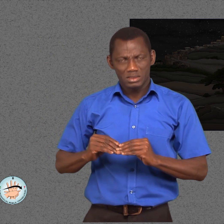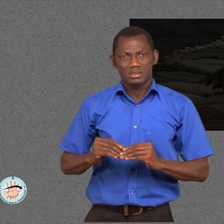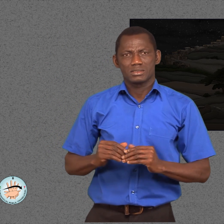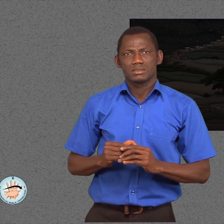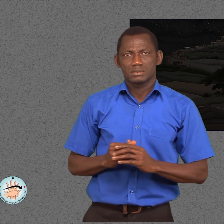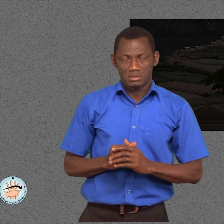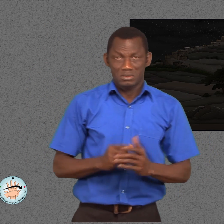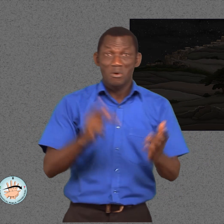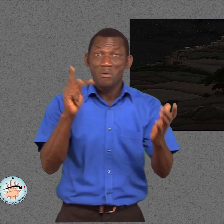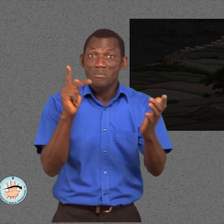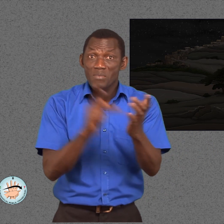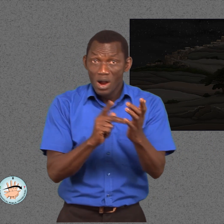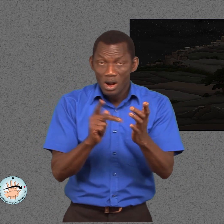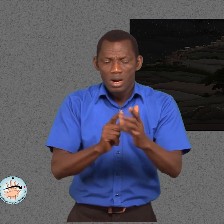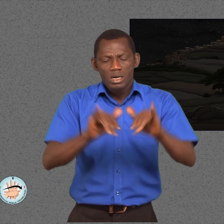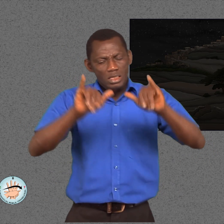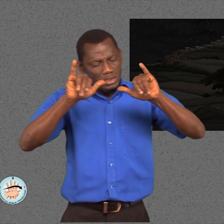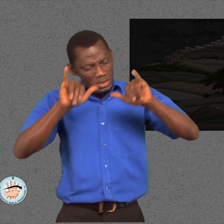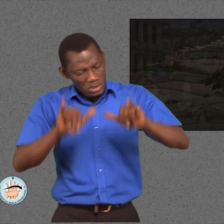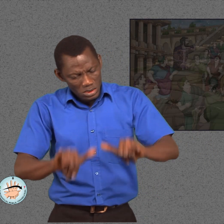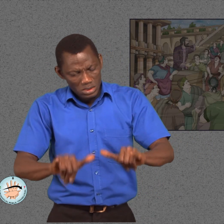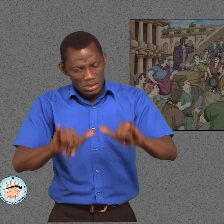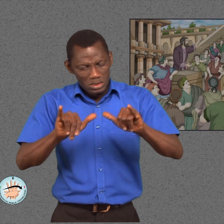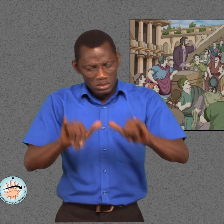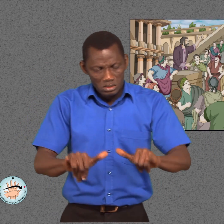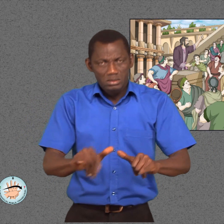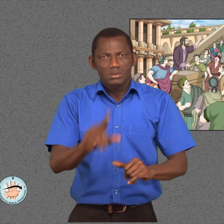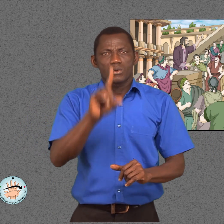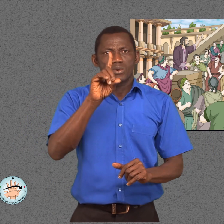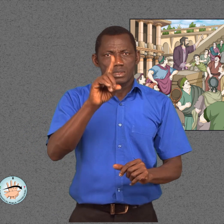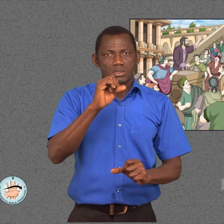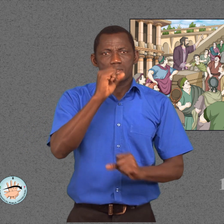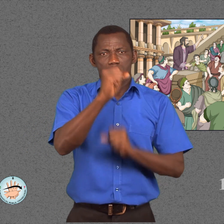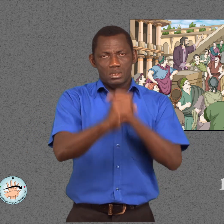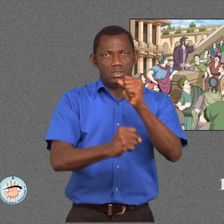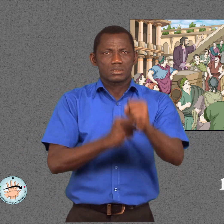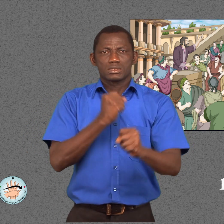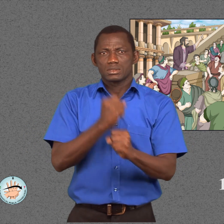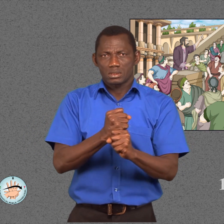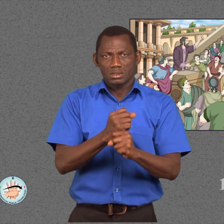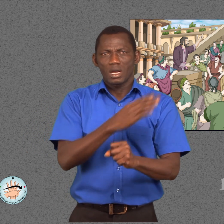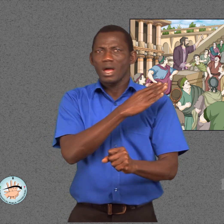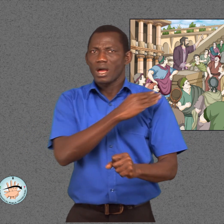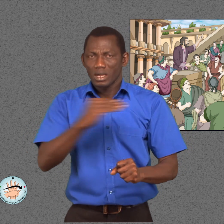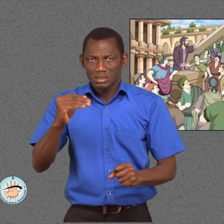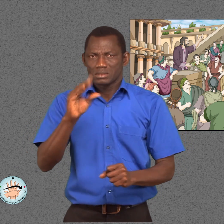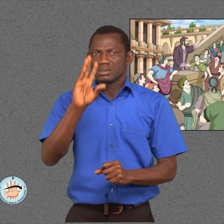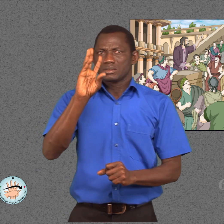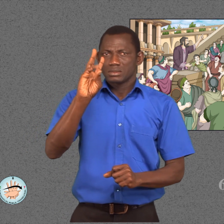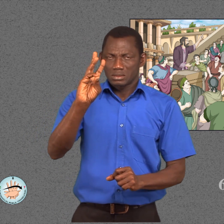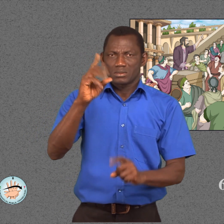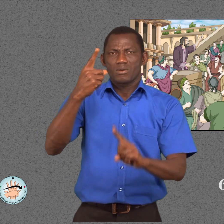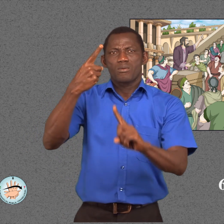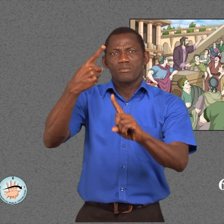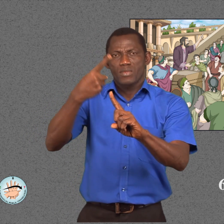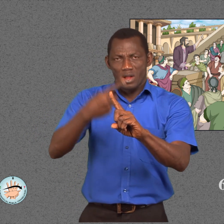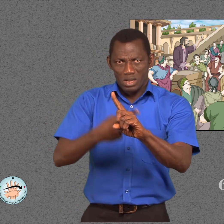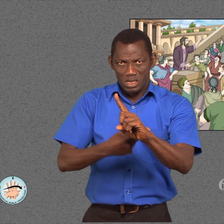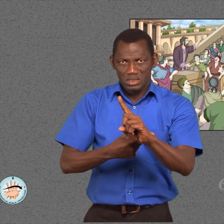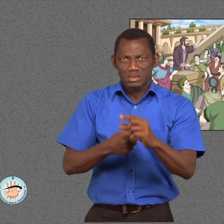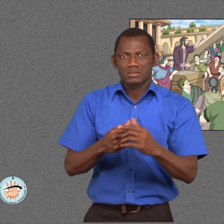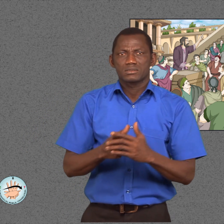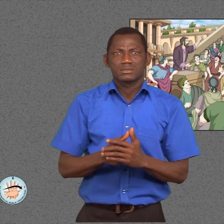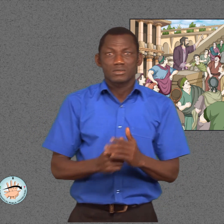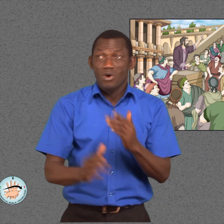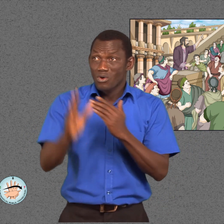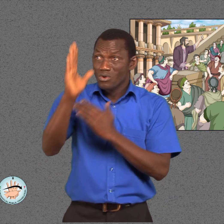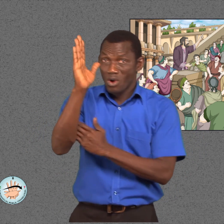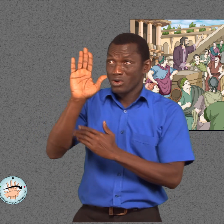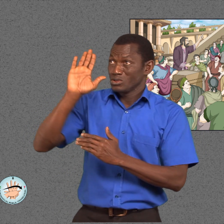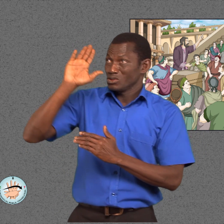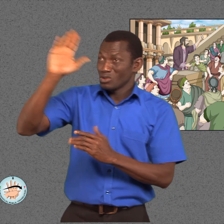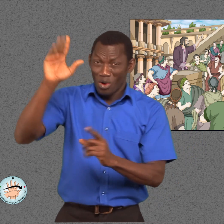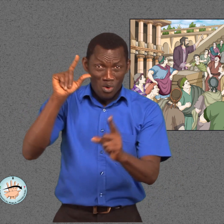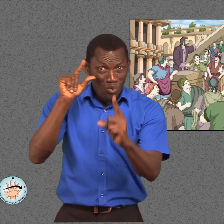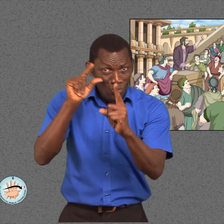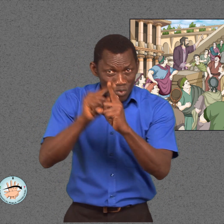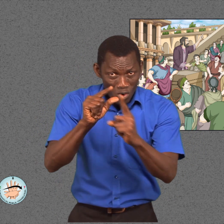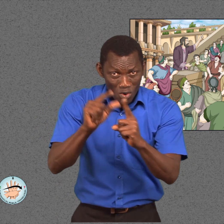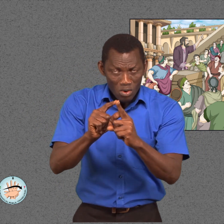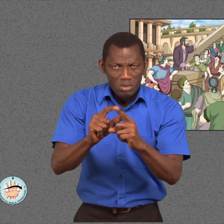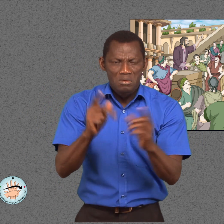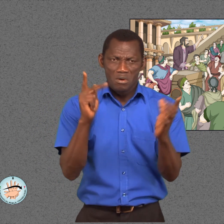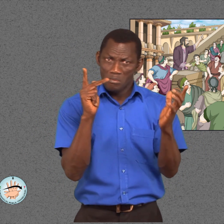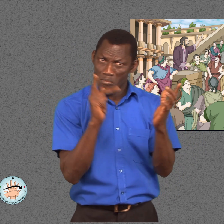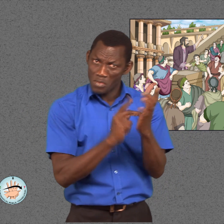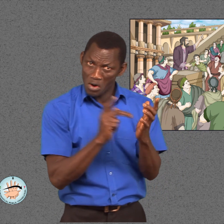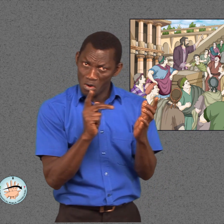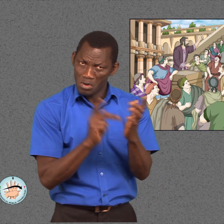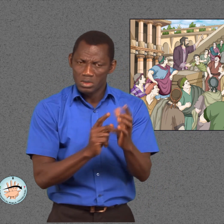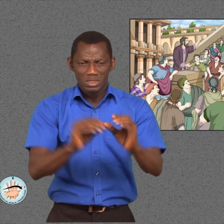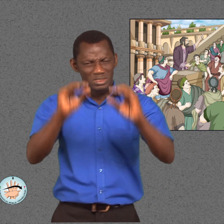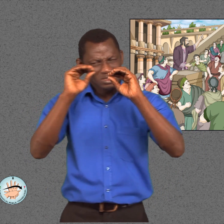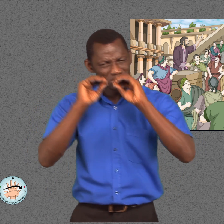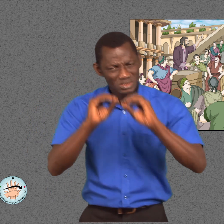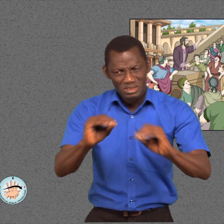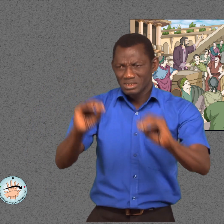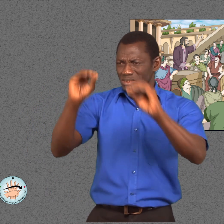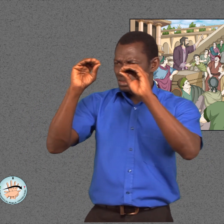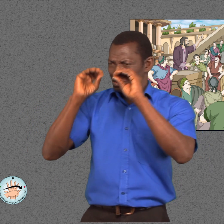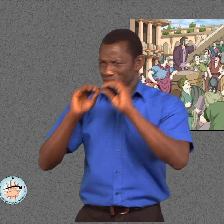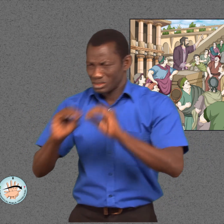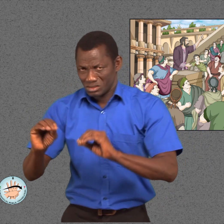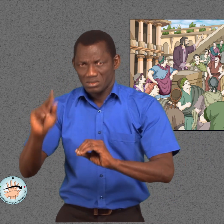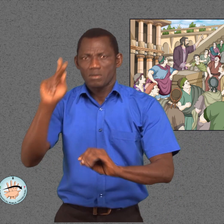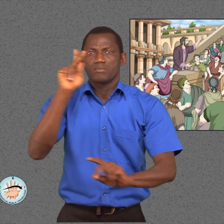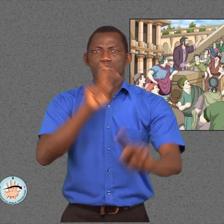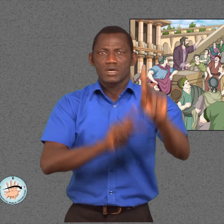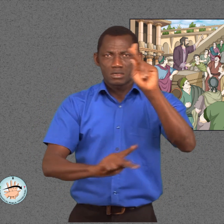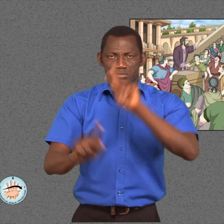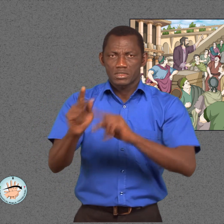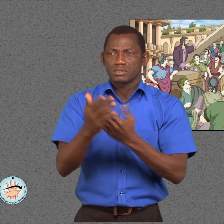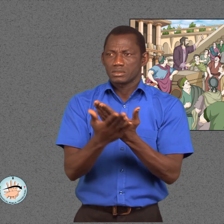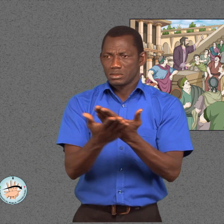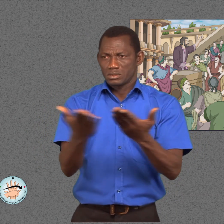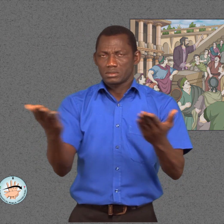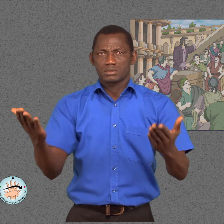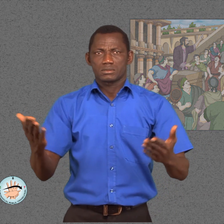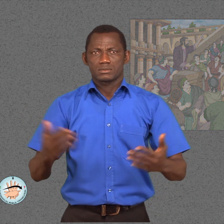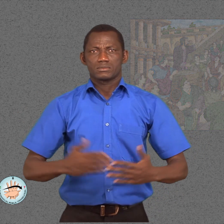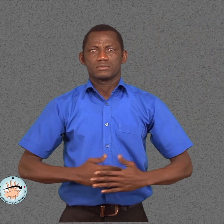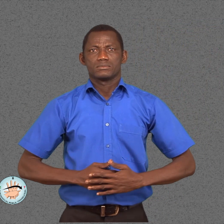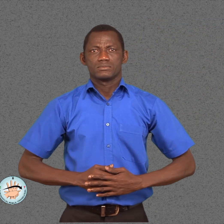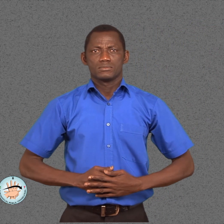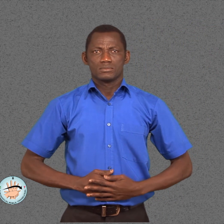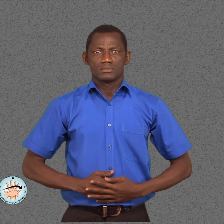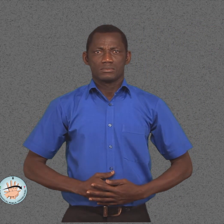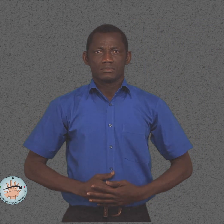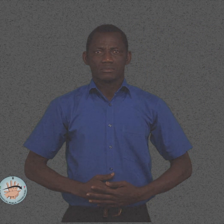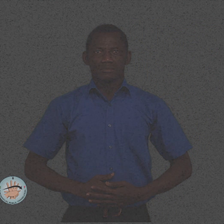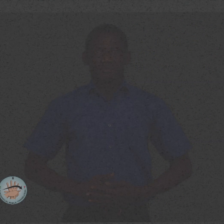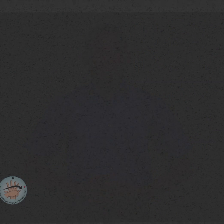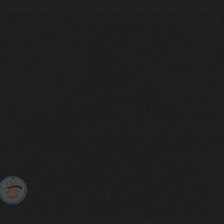So Paul stayed for a year and a half, teaching the word of God among the Corinthians.